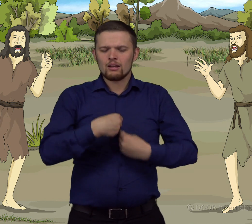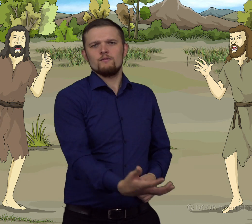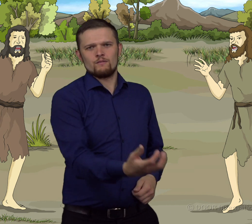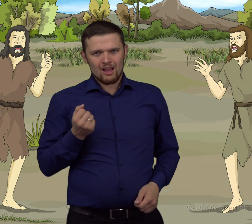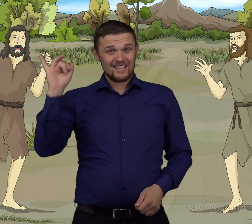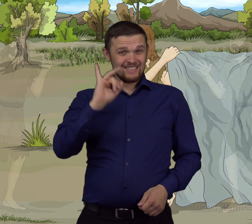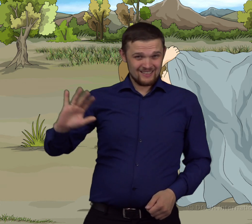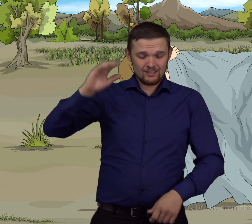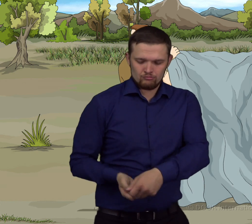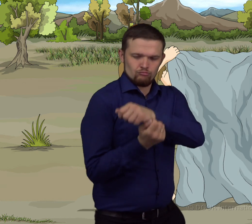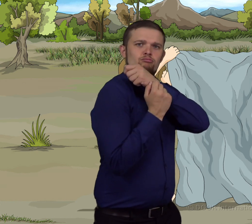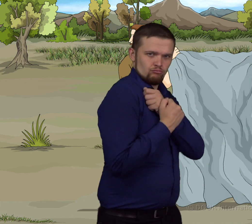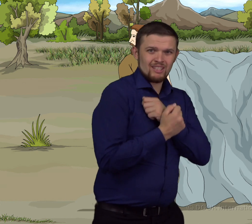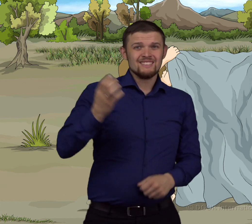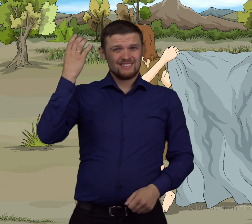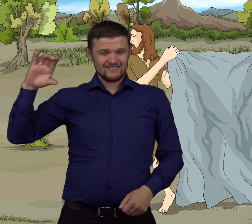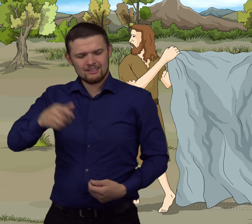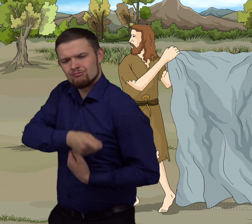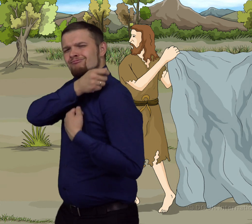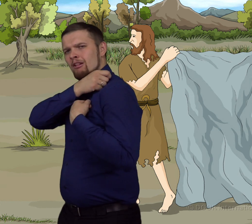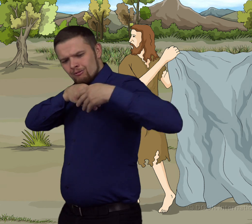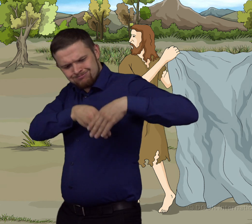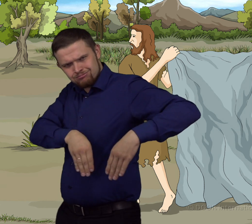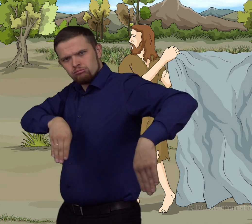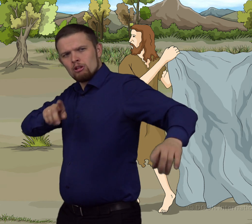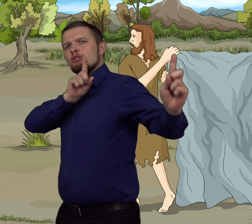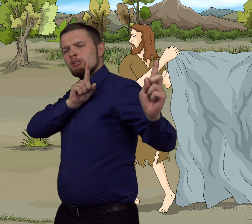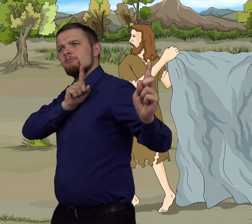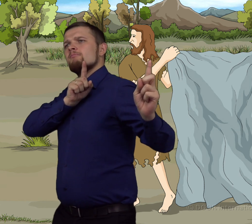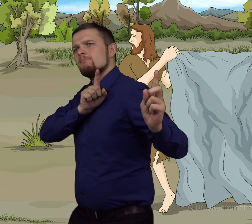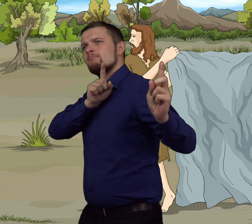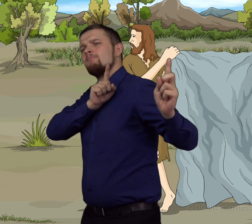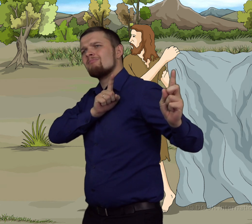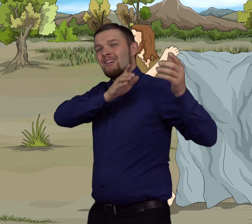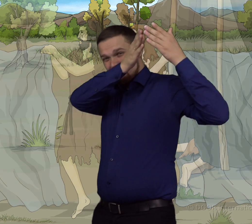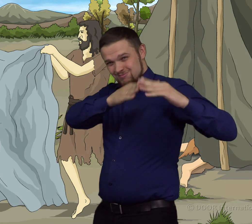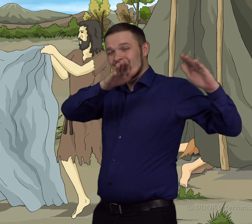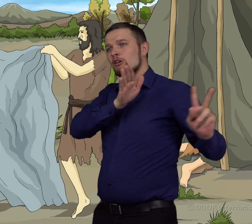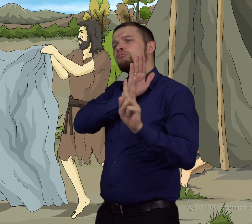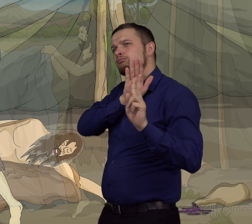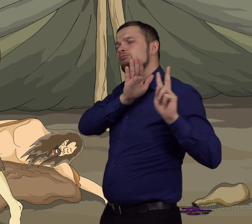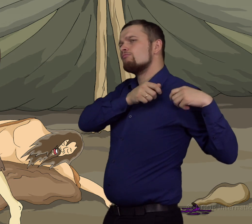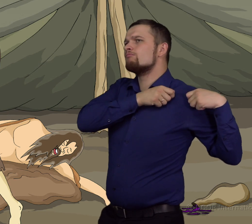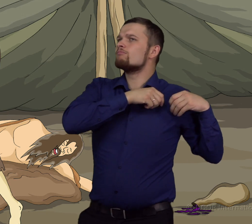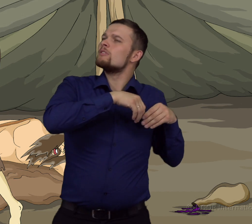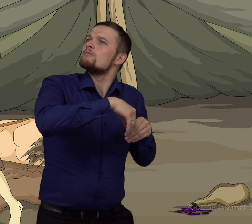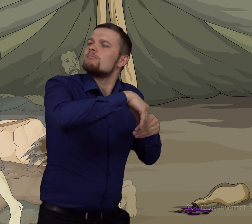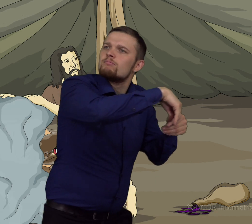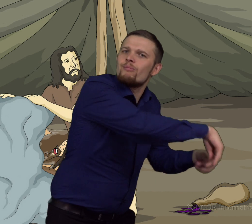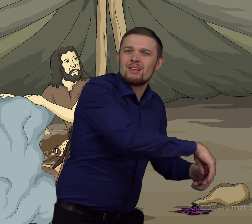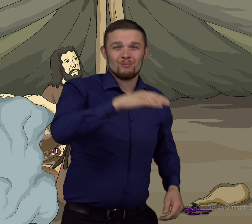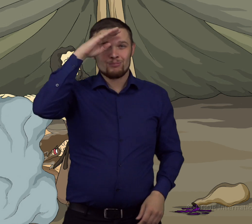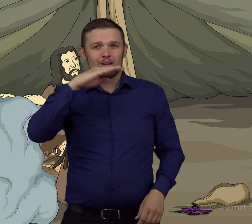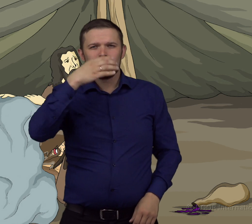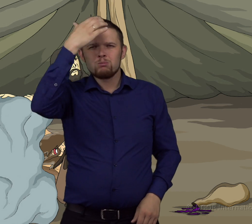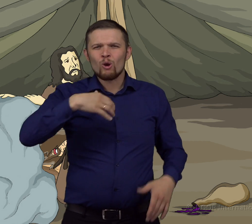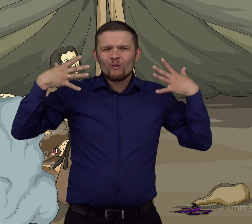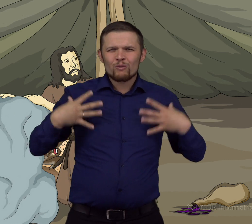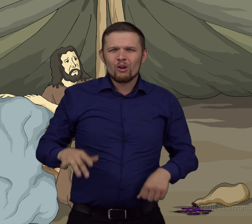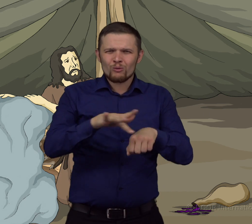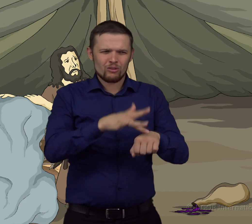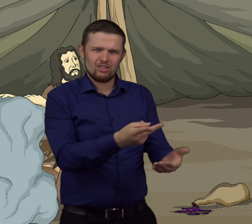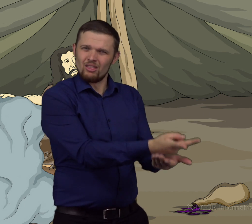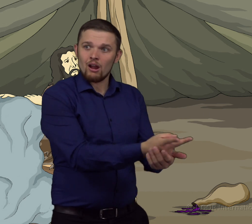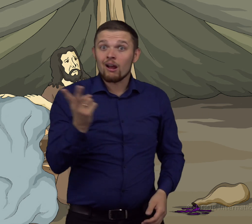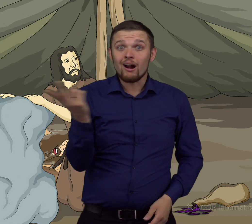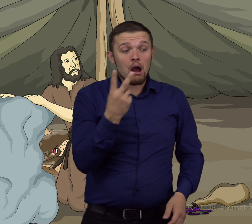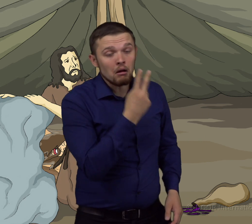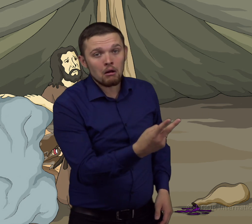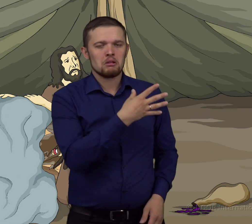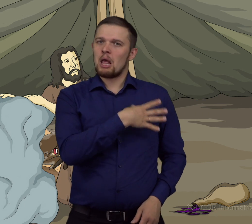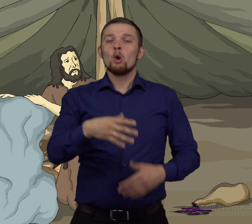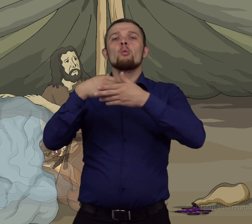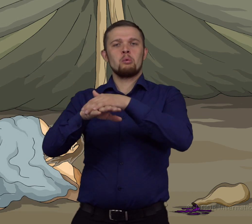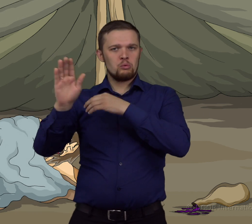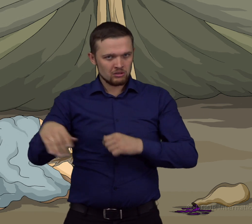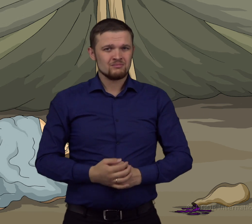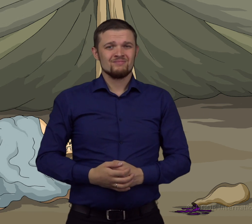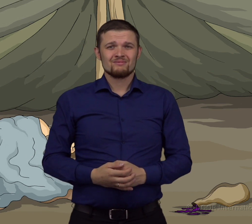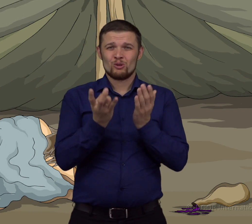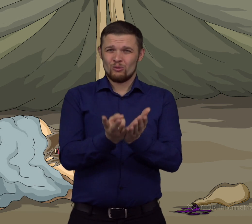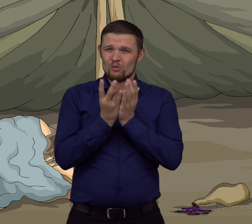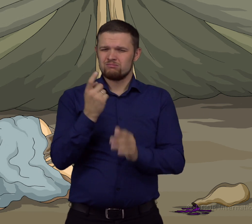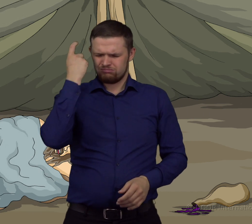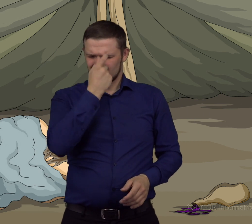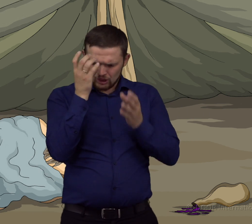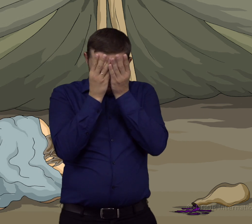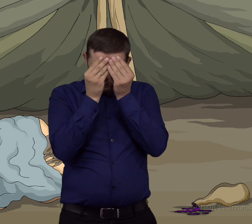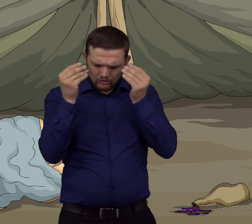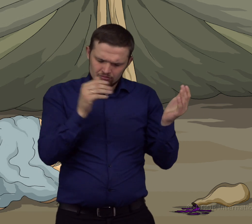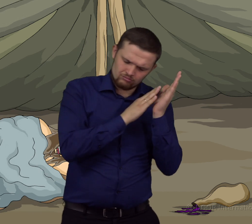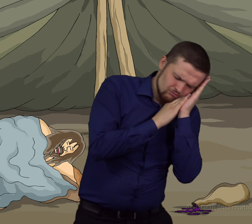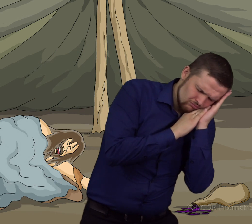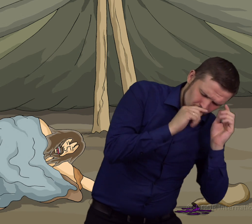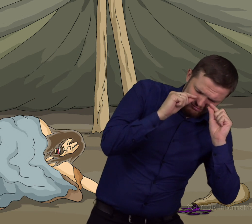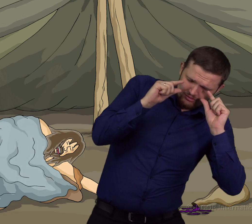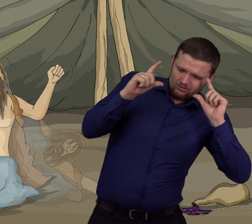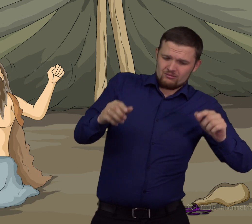Then Shem and Japheth took a garment and placed it across their shoulders, and walking backward, they covered their father’s nakedness. Their faces were turned away so that they did not see their father’s nakedness.